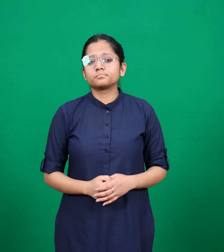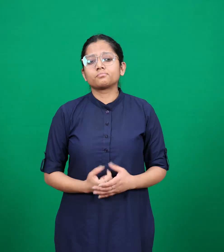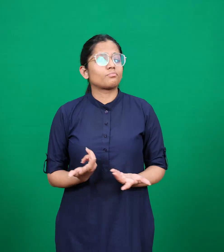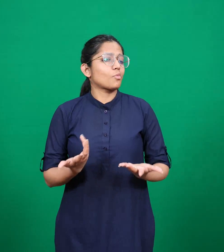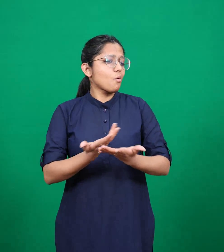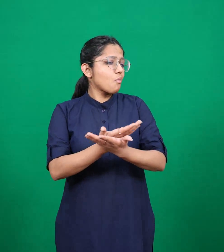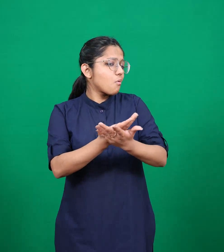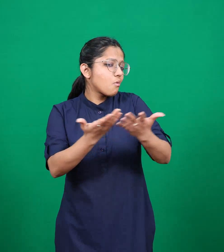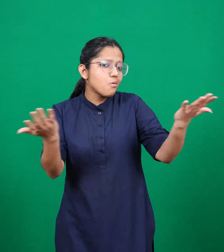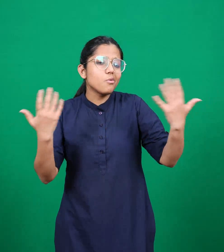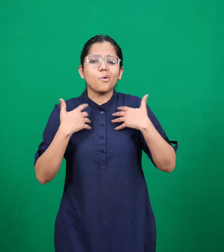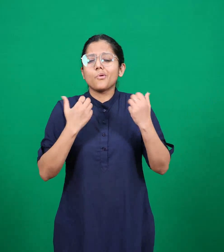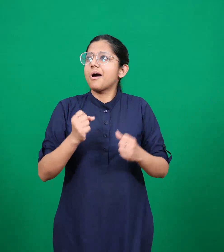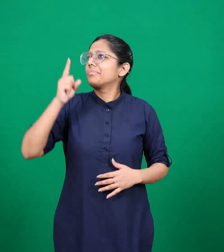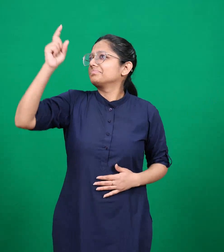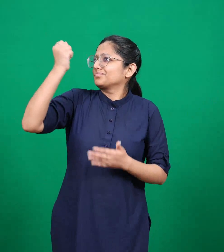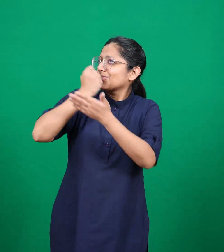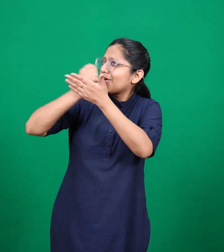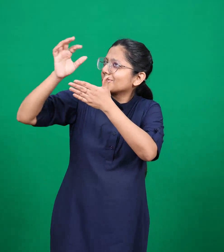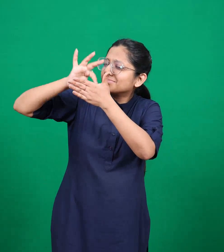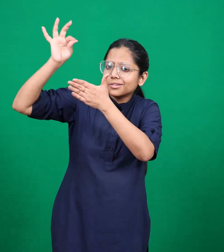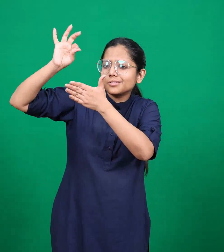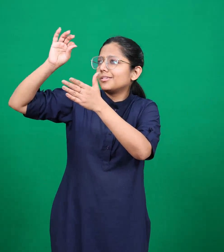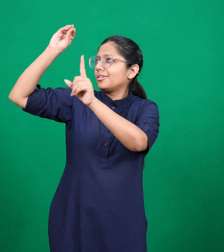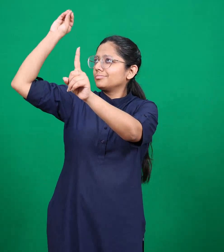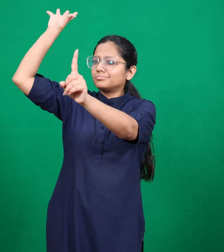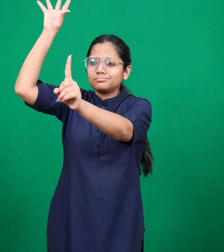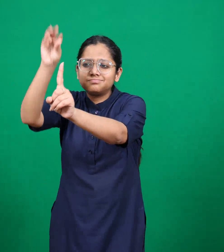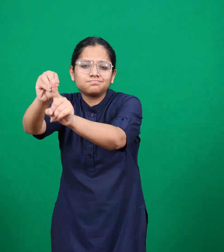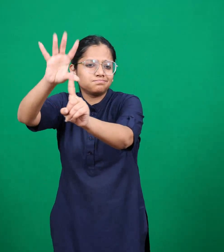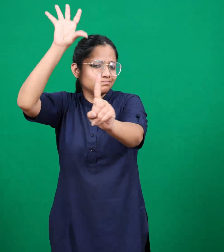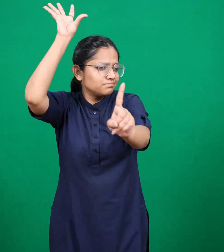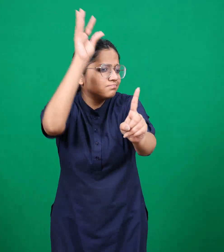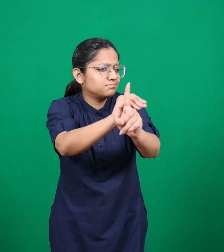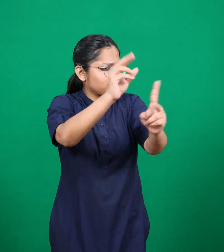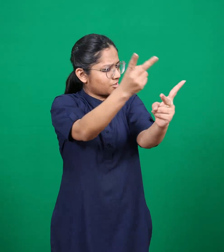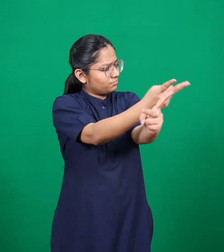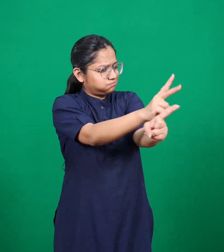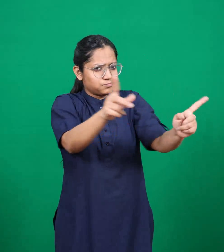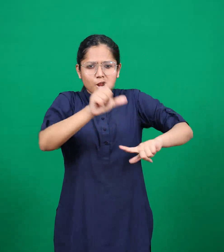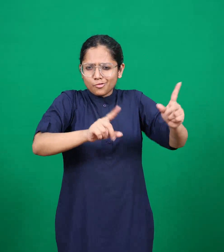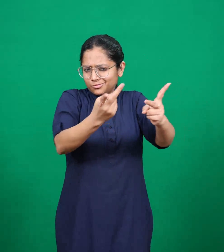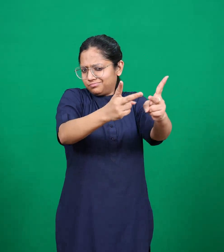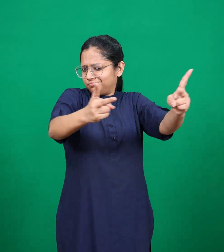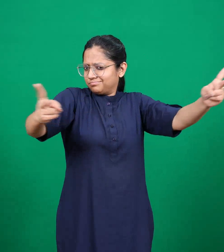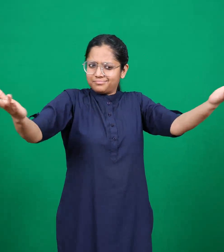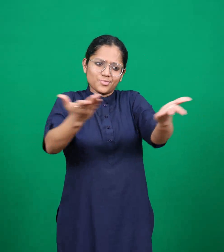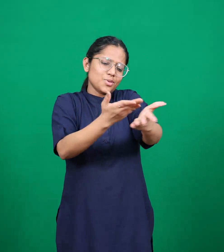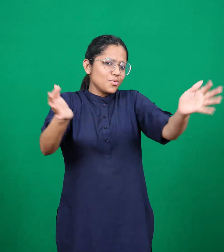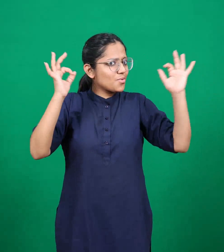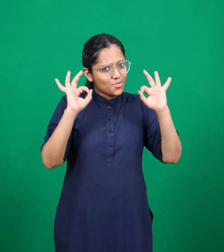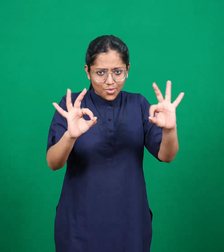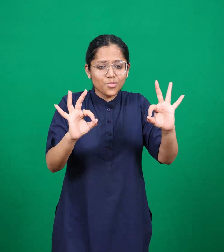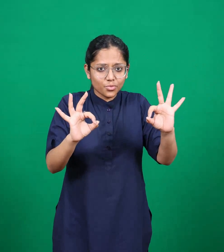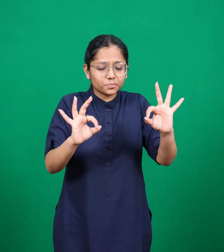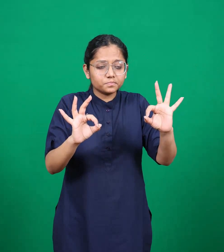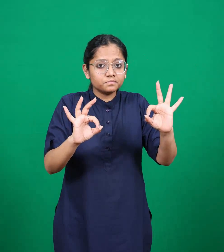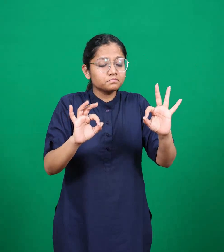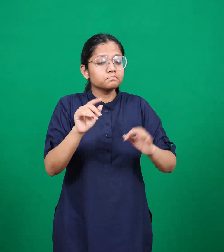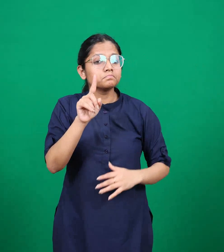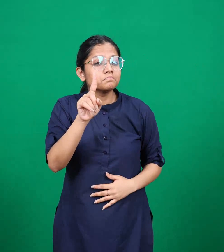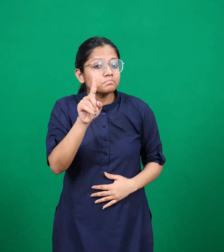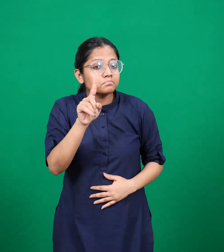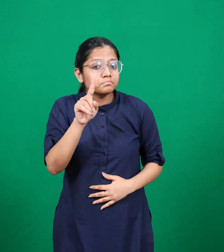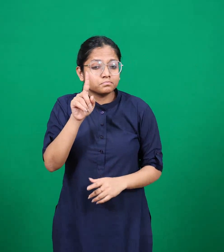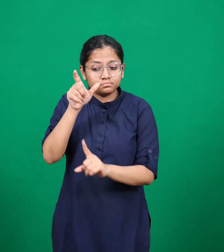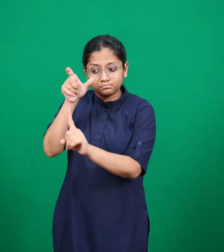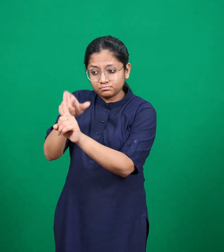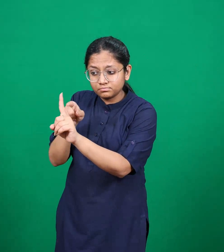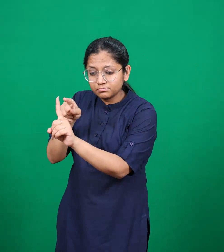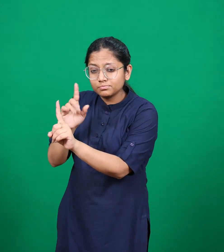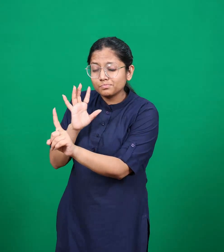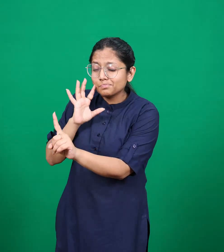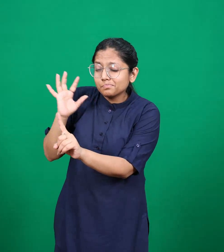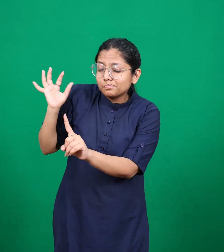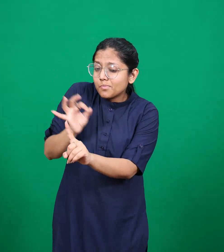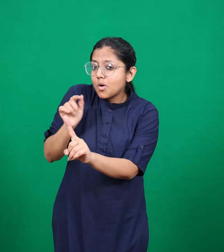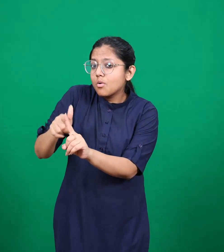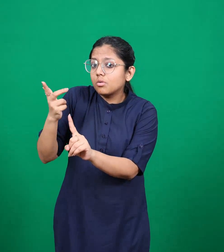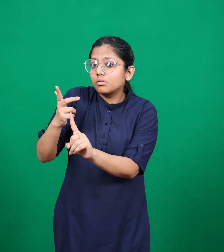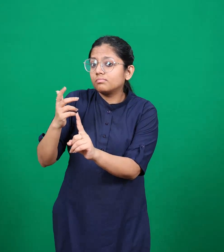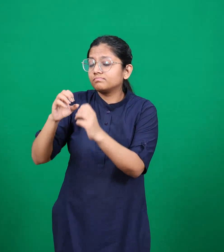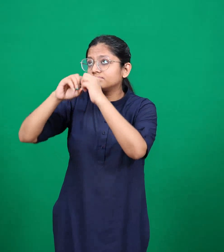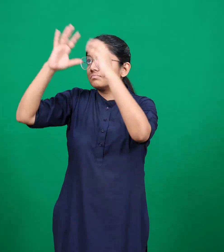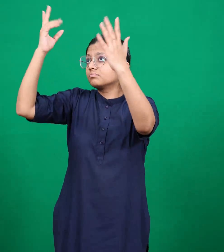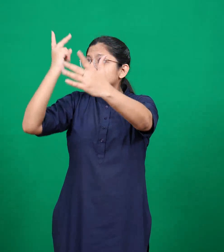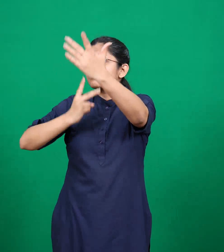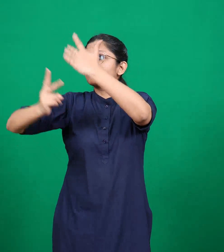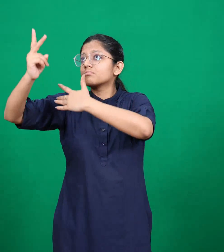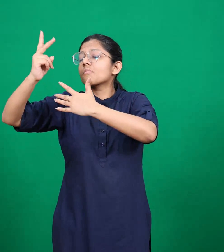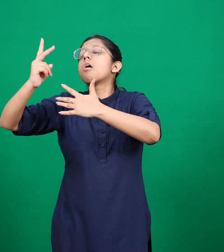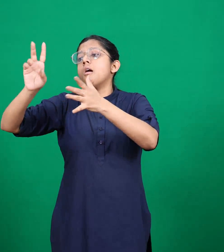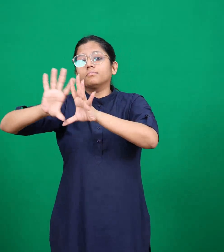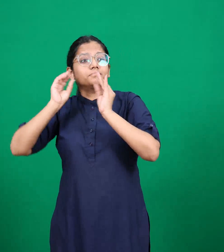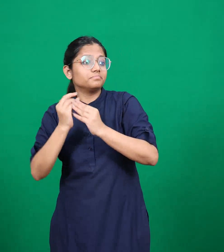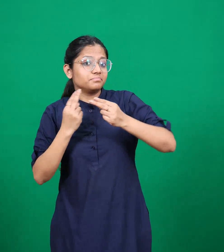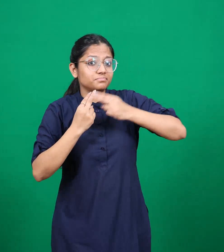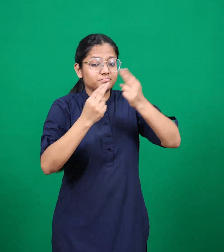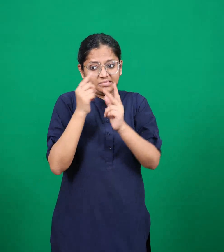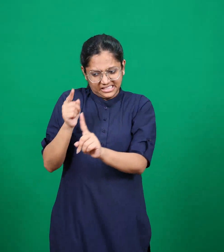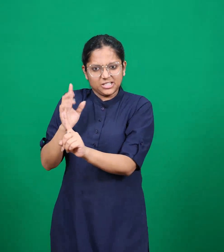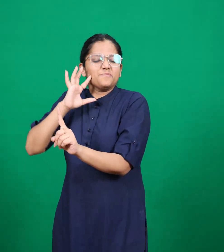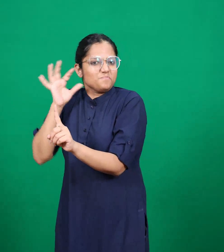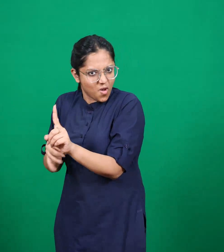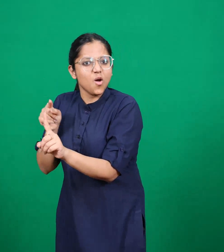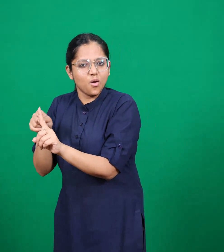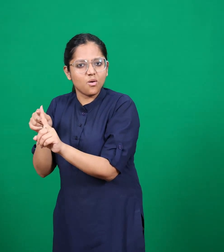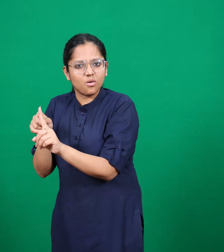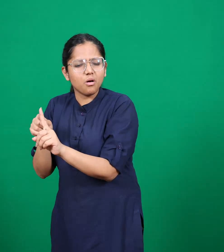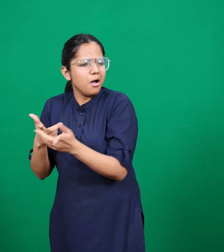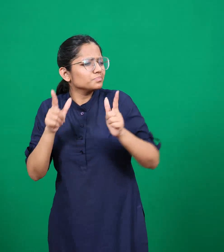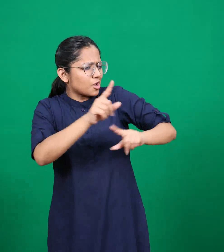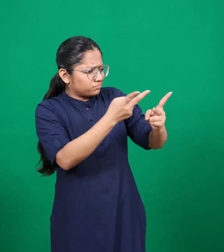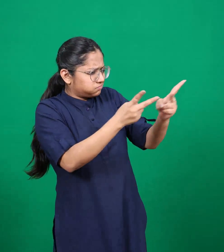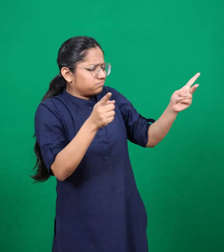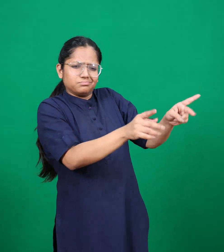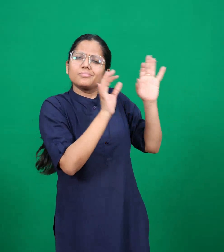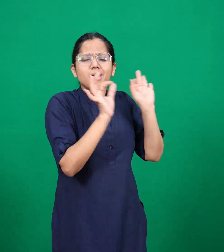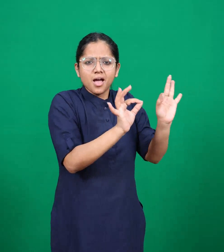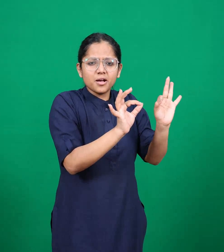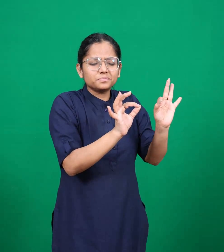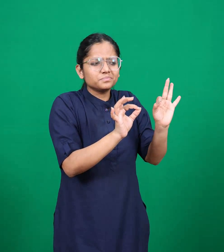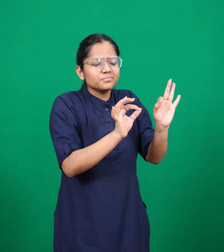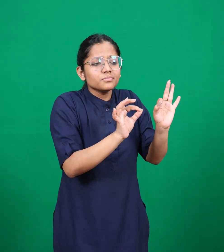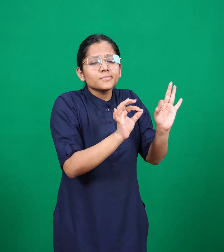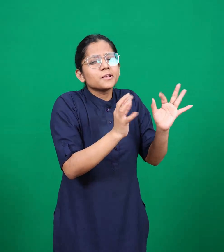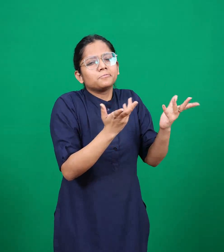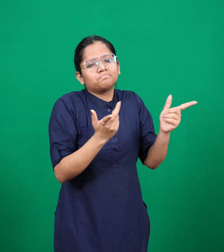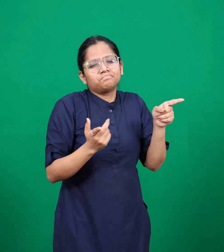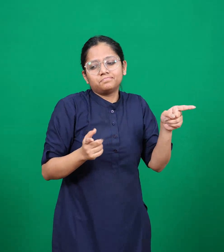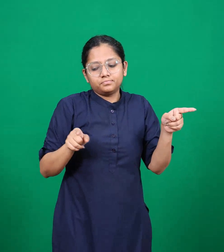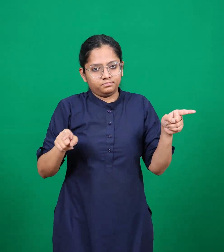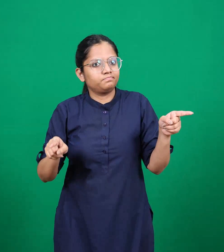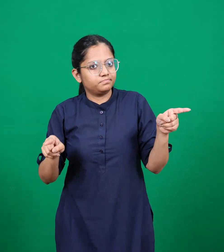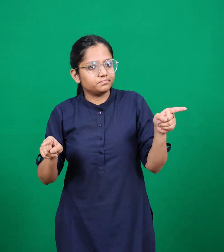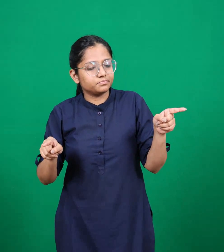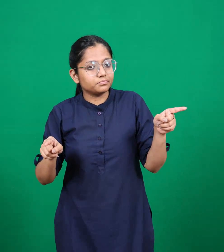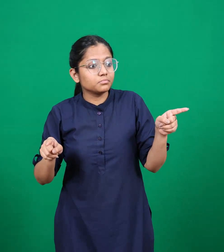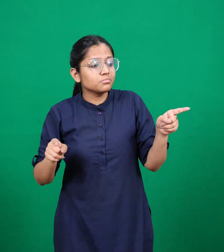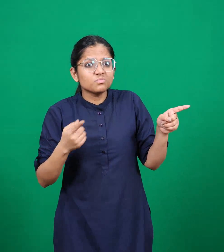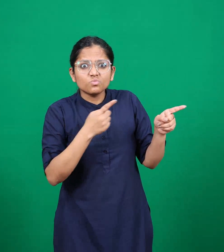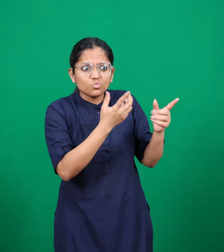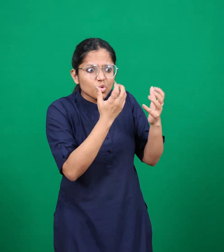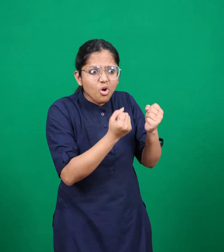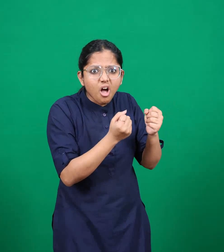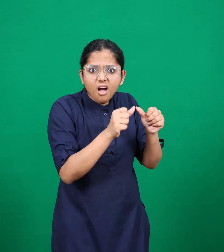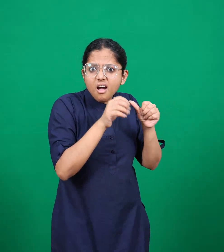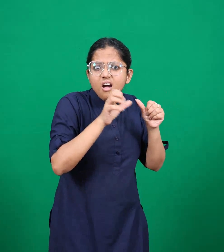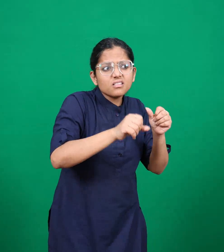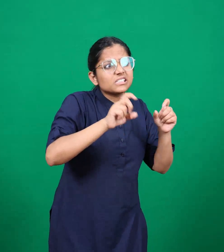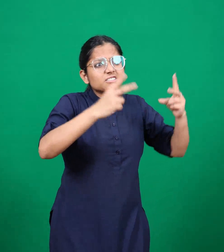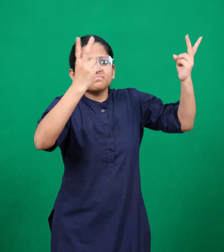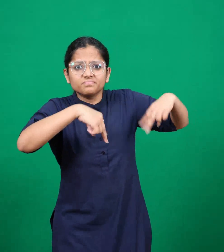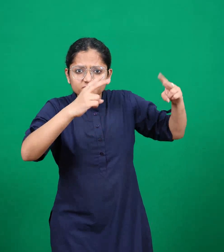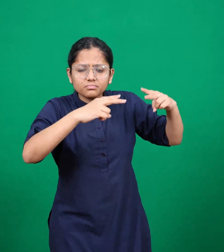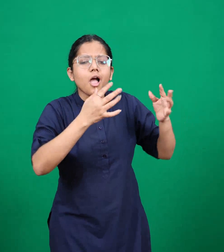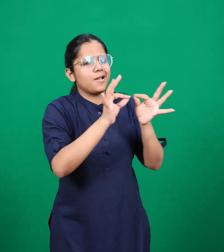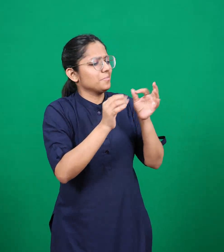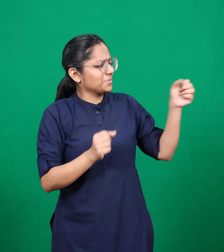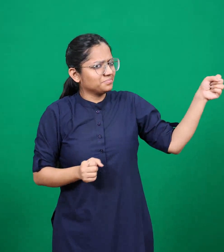I wish that all of you could speak in tongues, but I would rather have you prophesy.